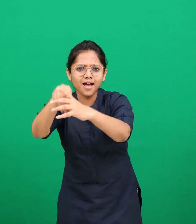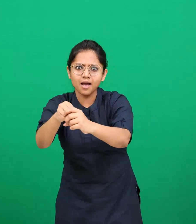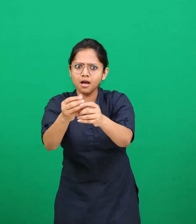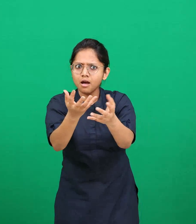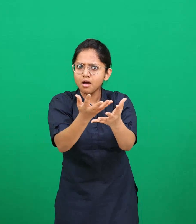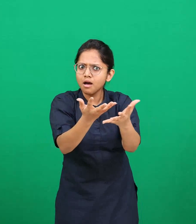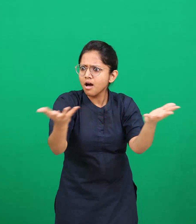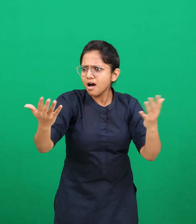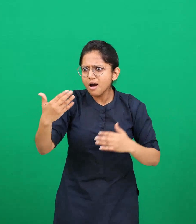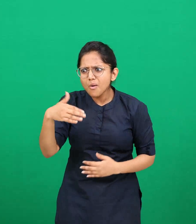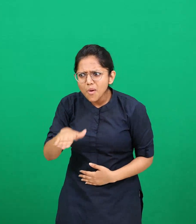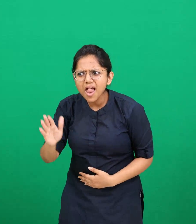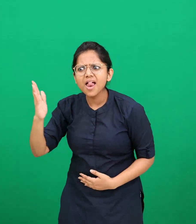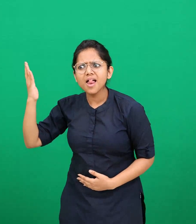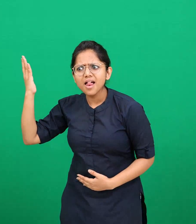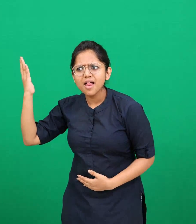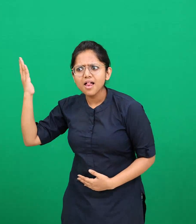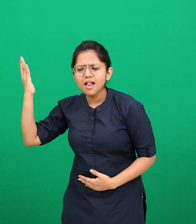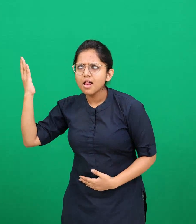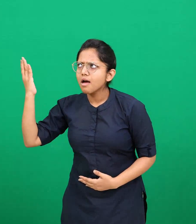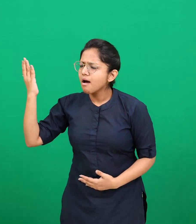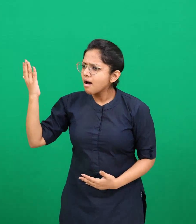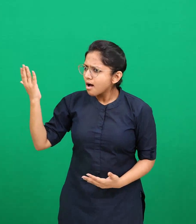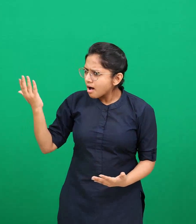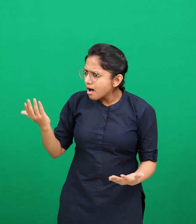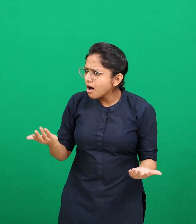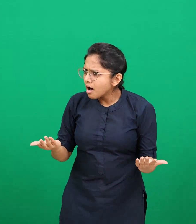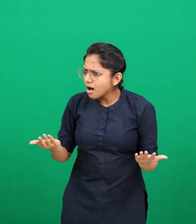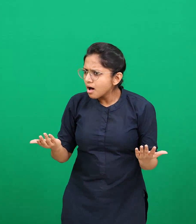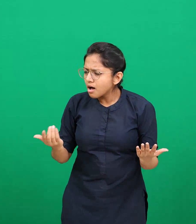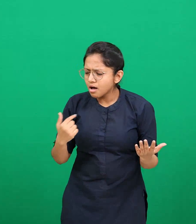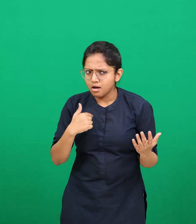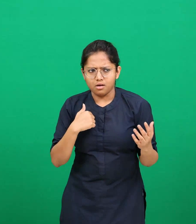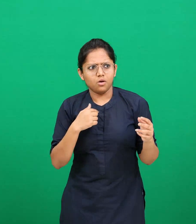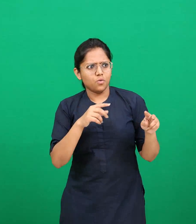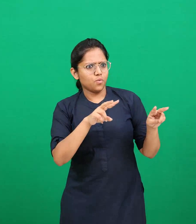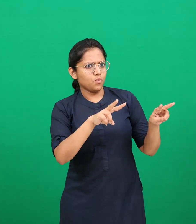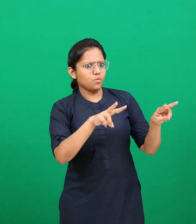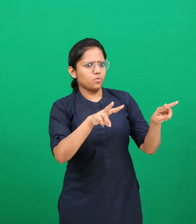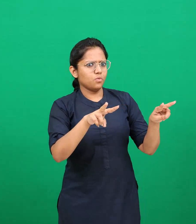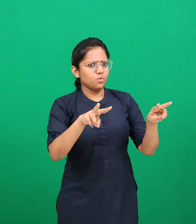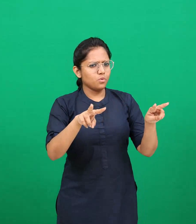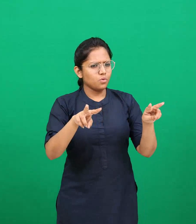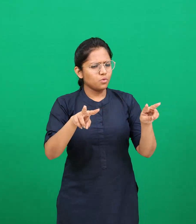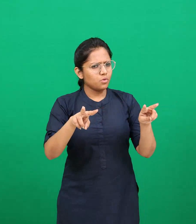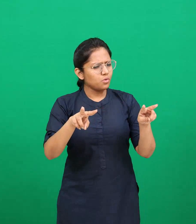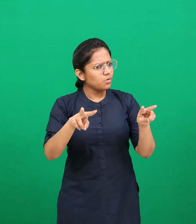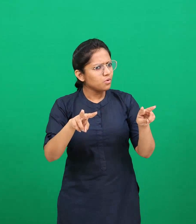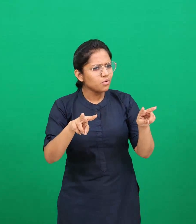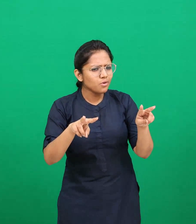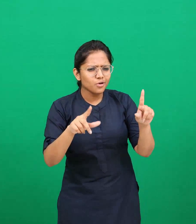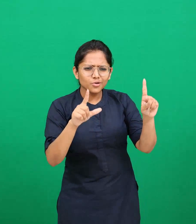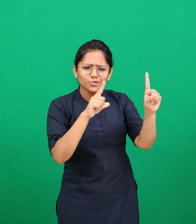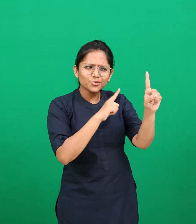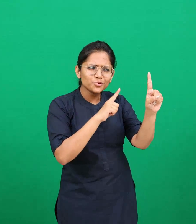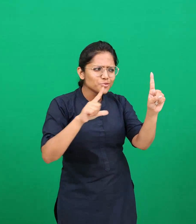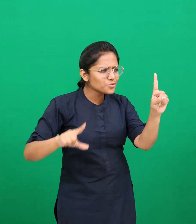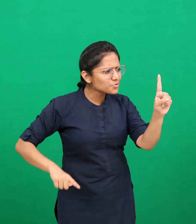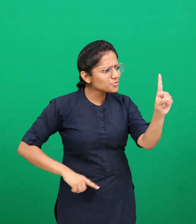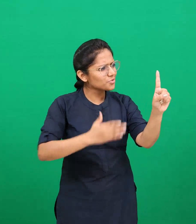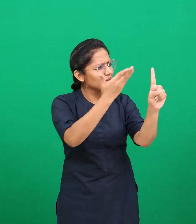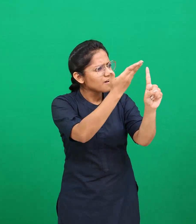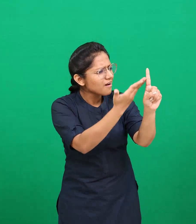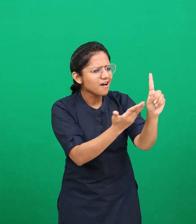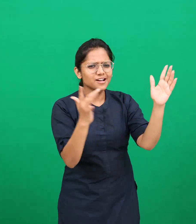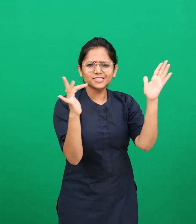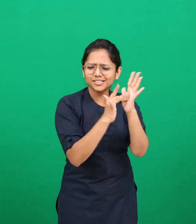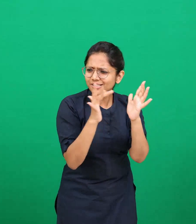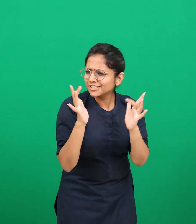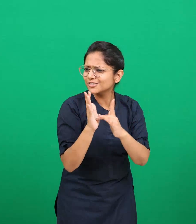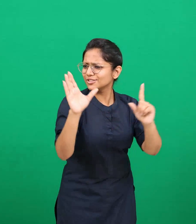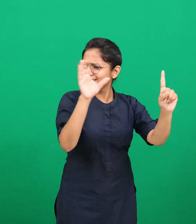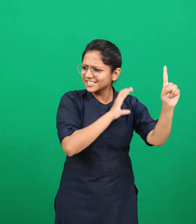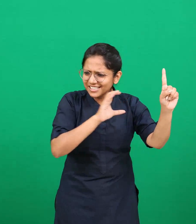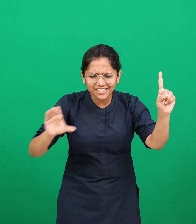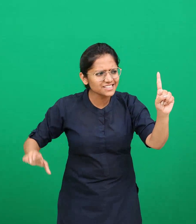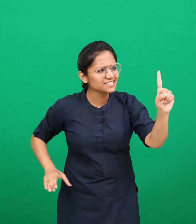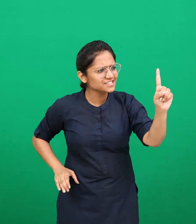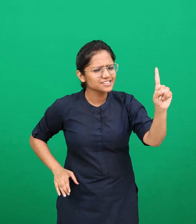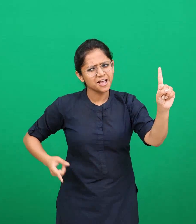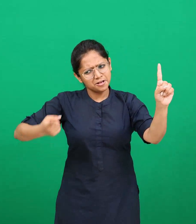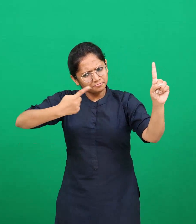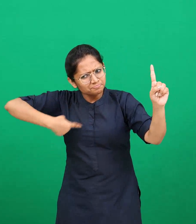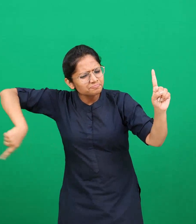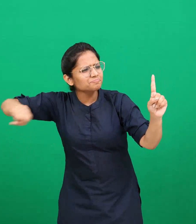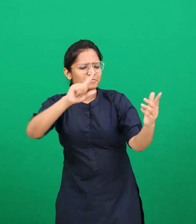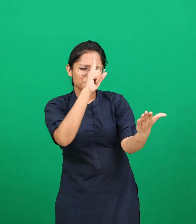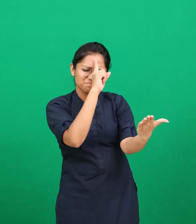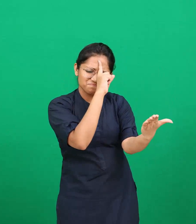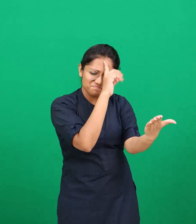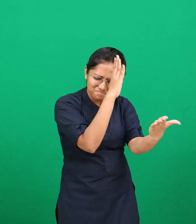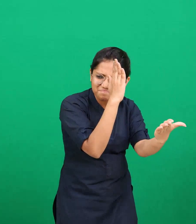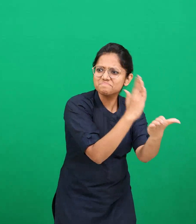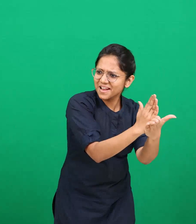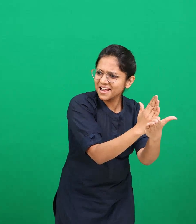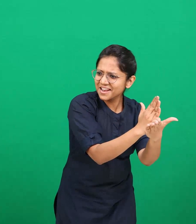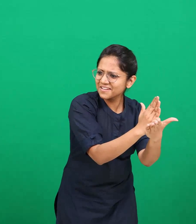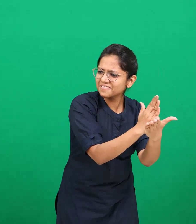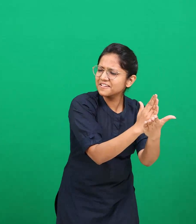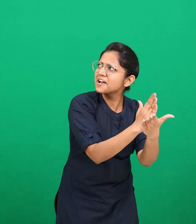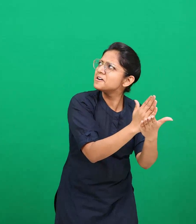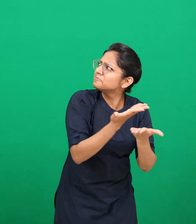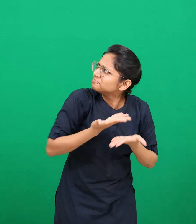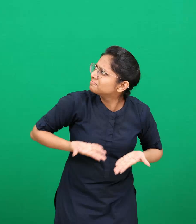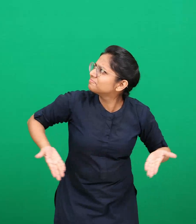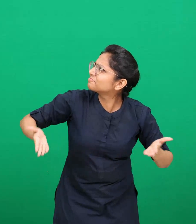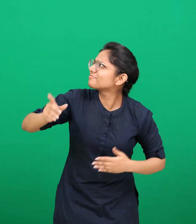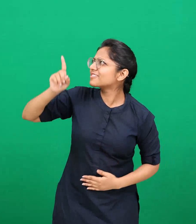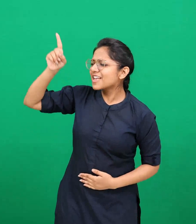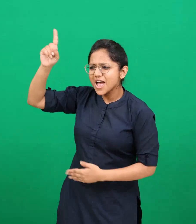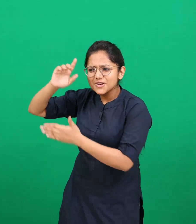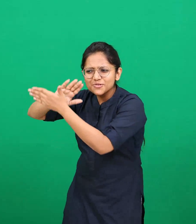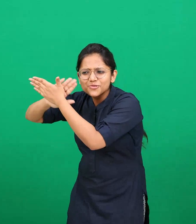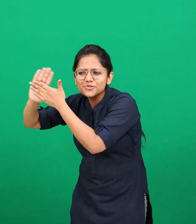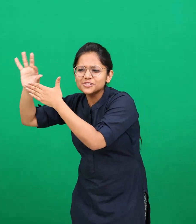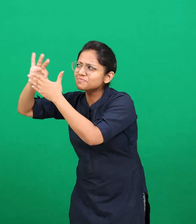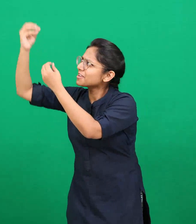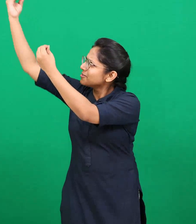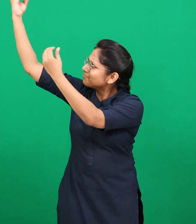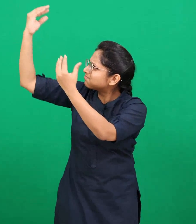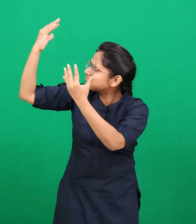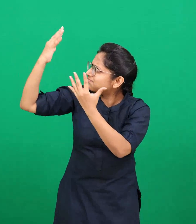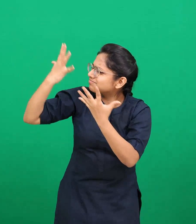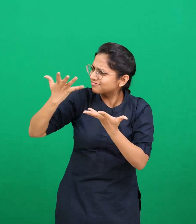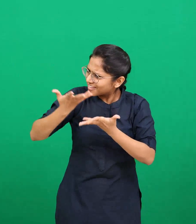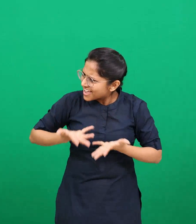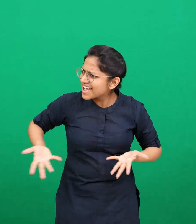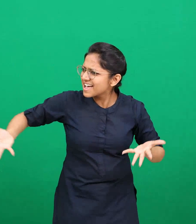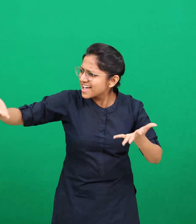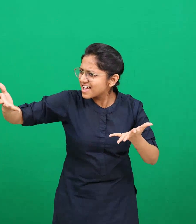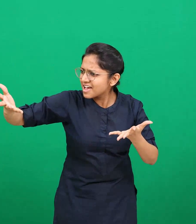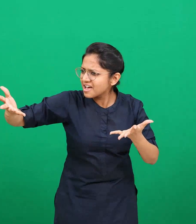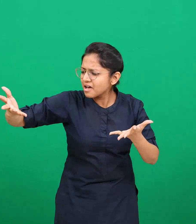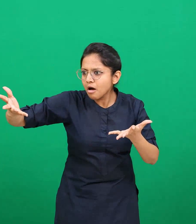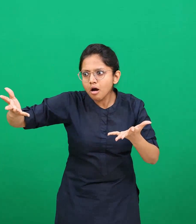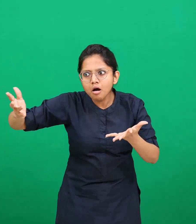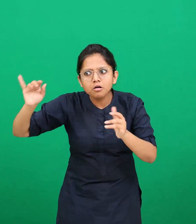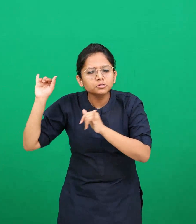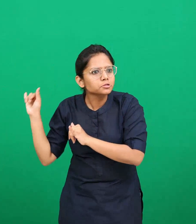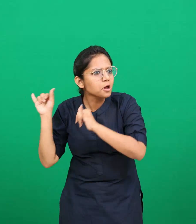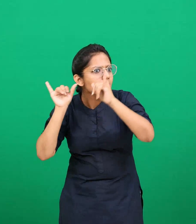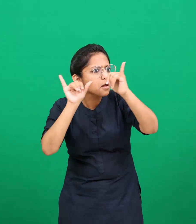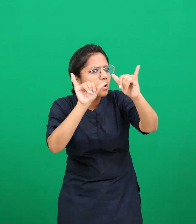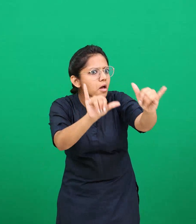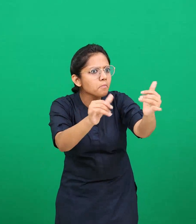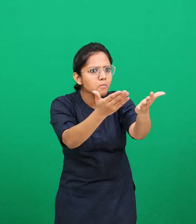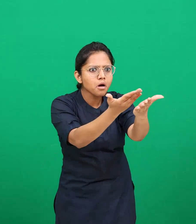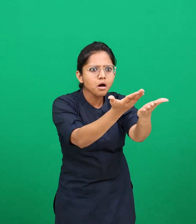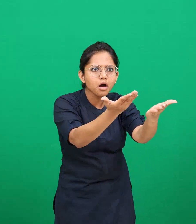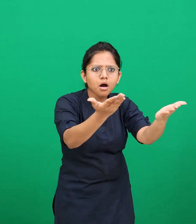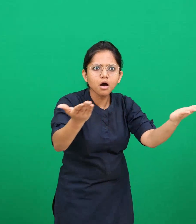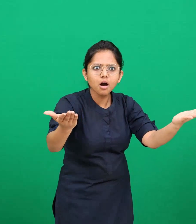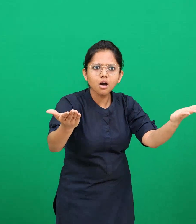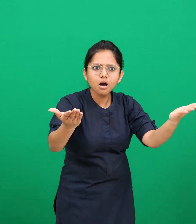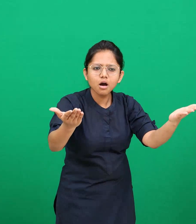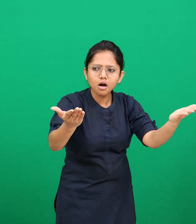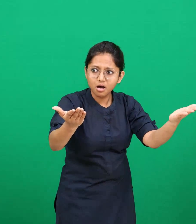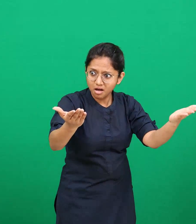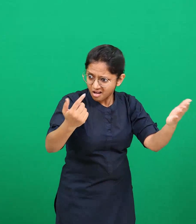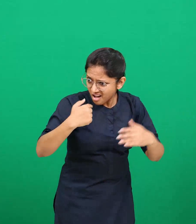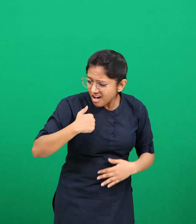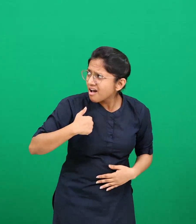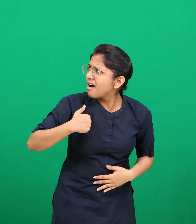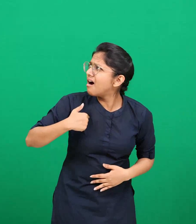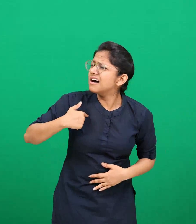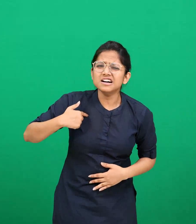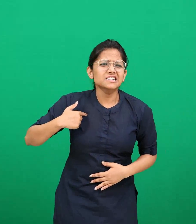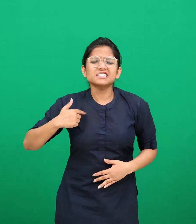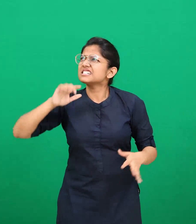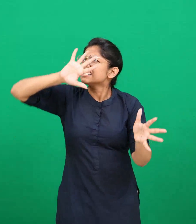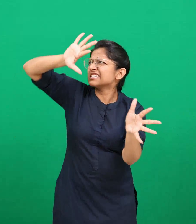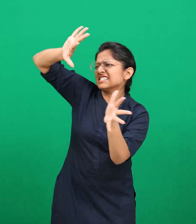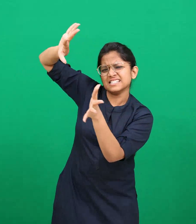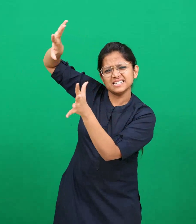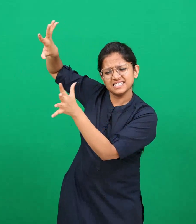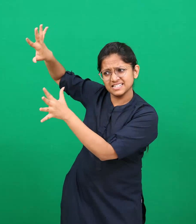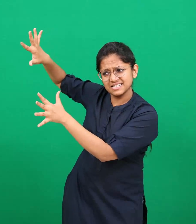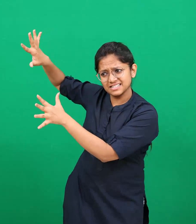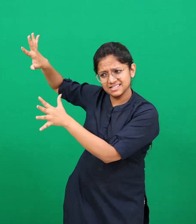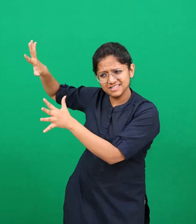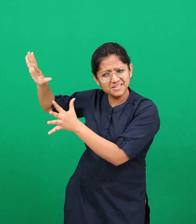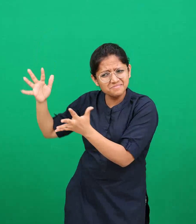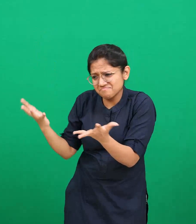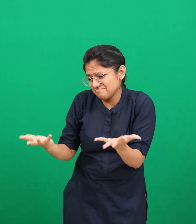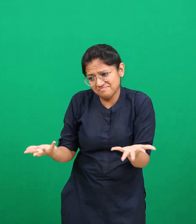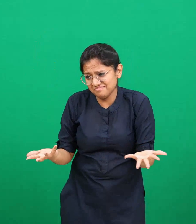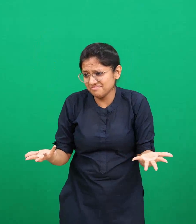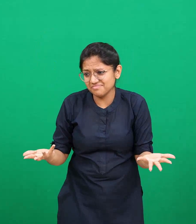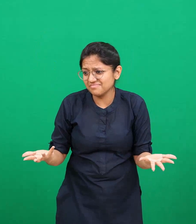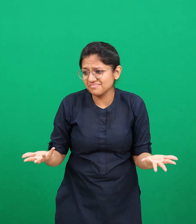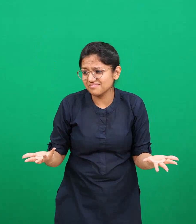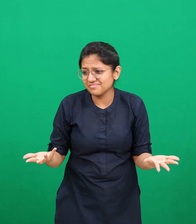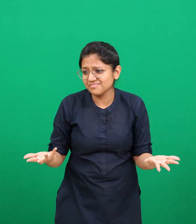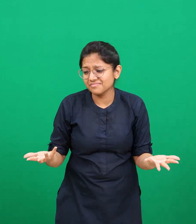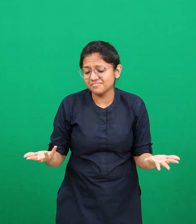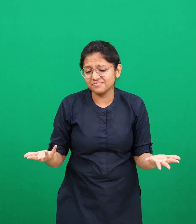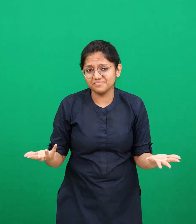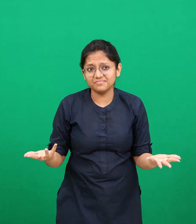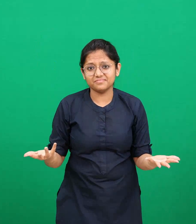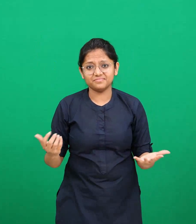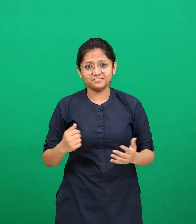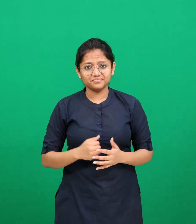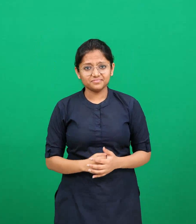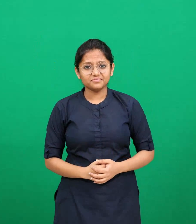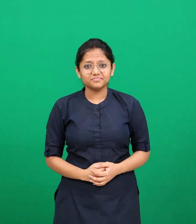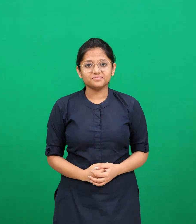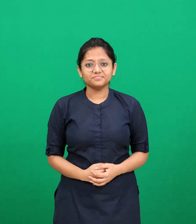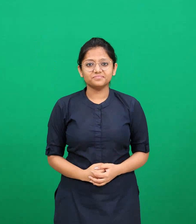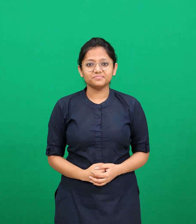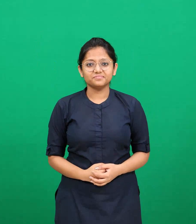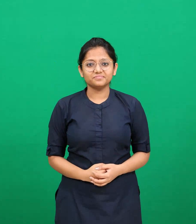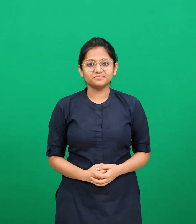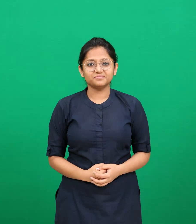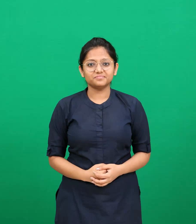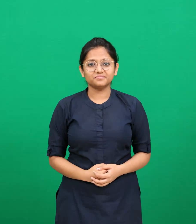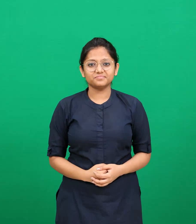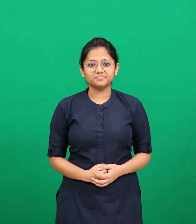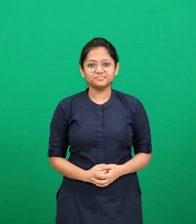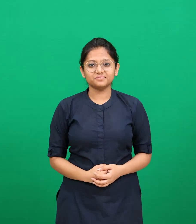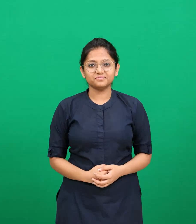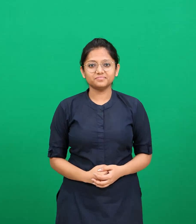So if God gave them the same gift He gave us who believed in the Lord Jesus Christ, who was I to hinder the work of God?"